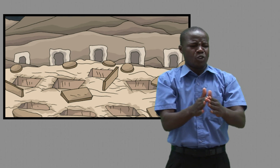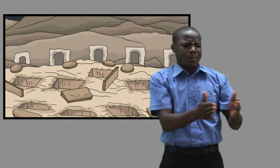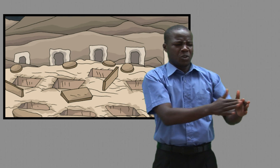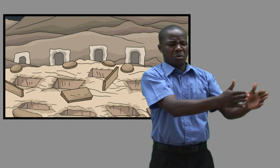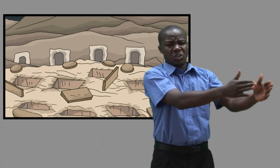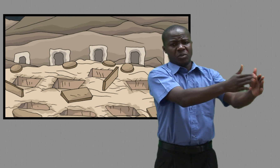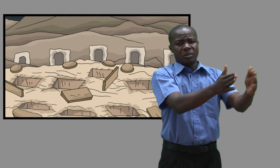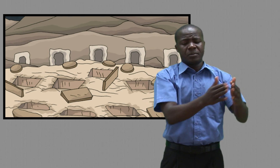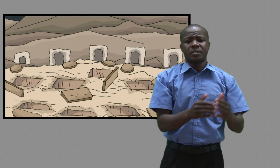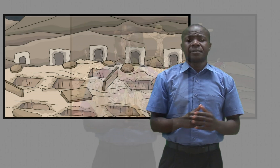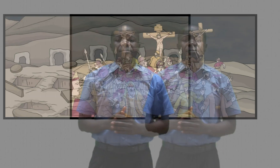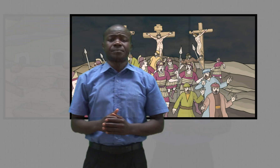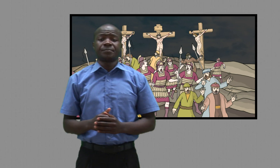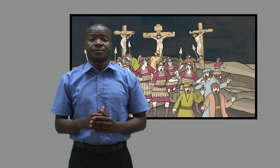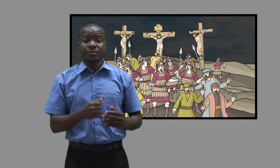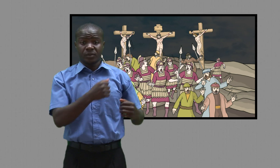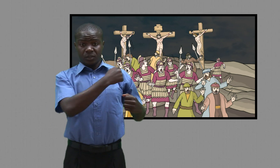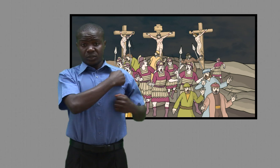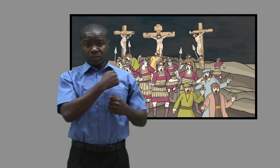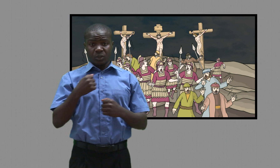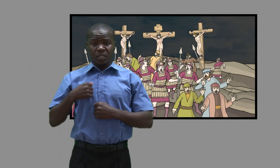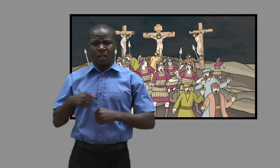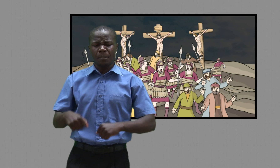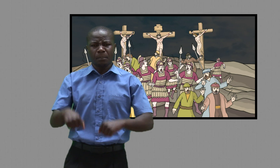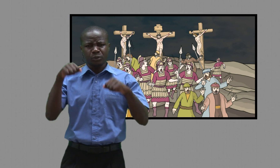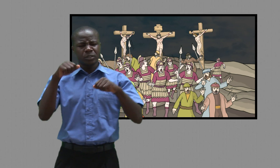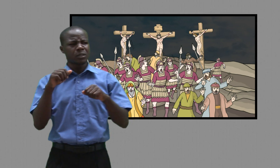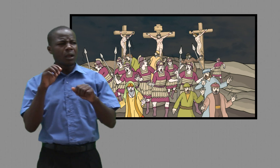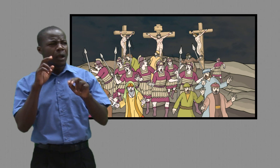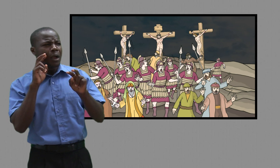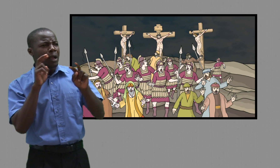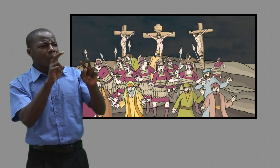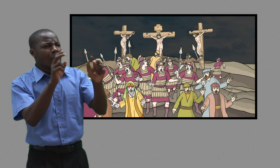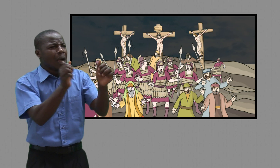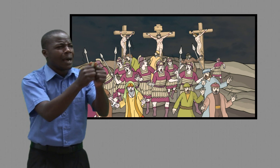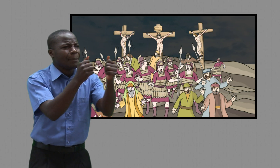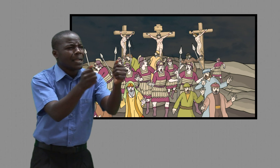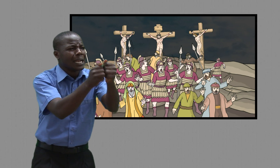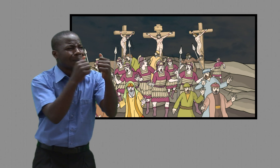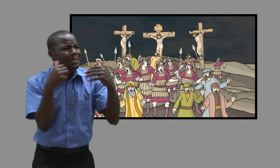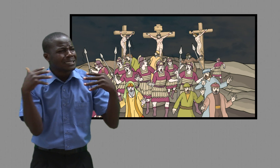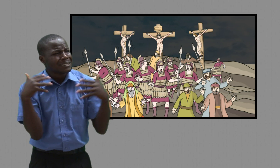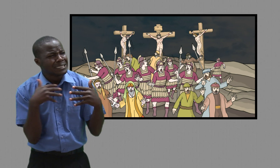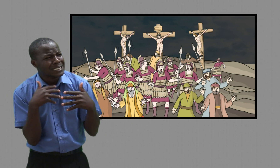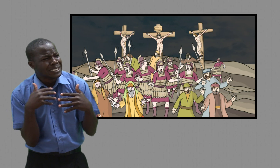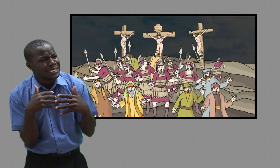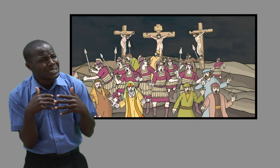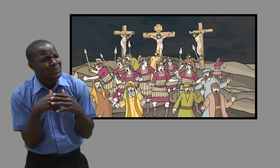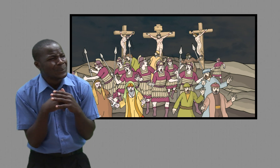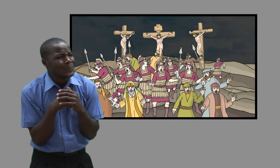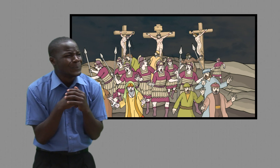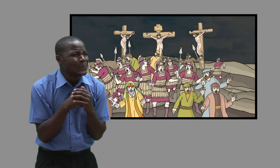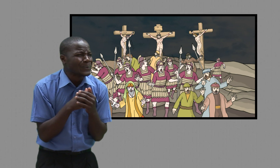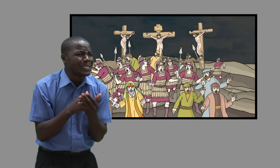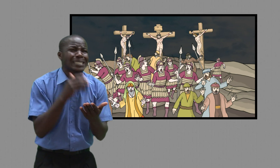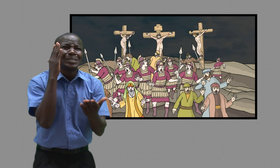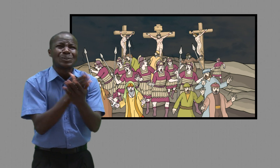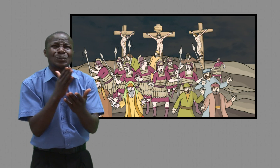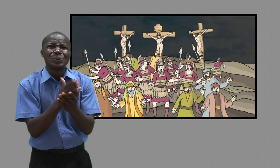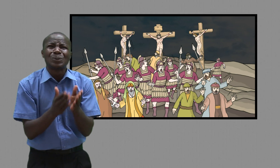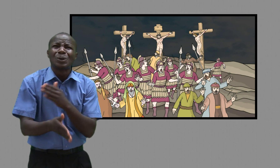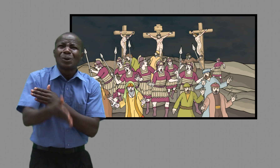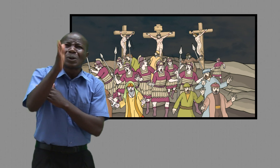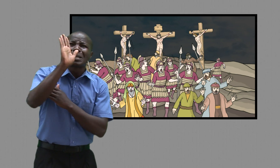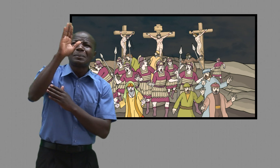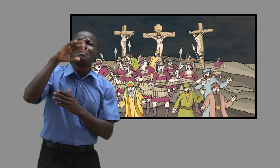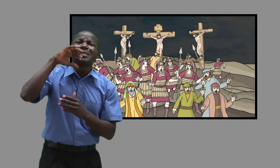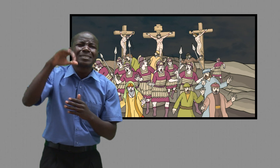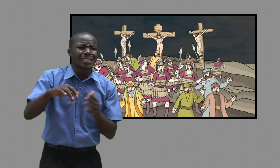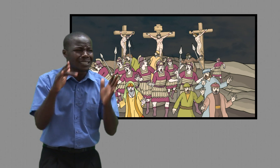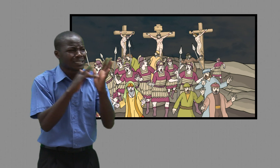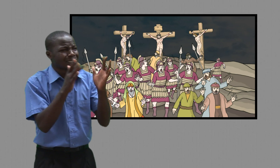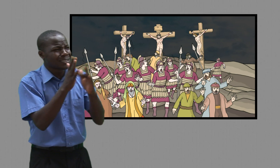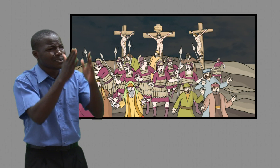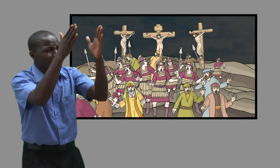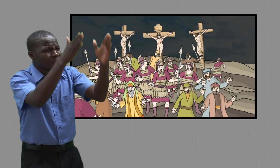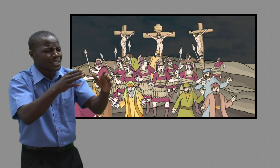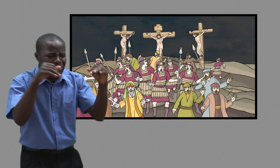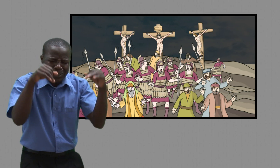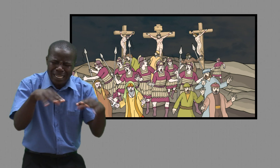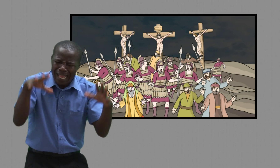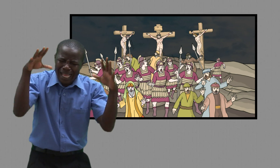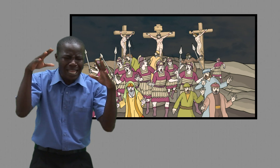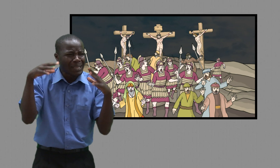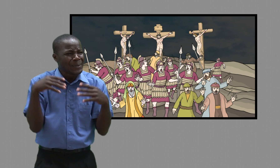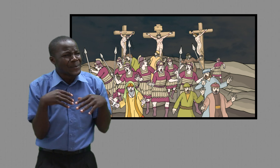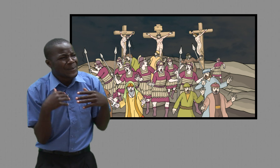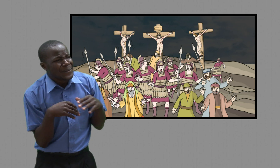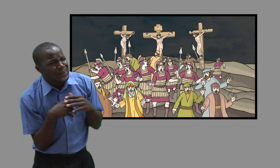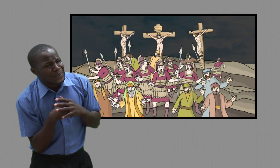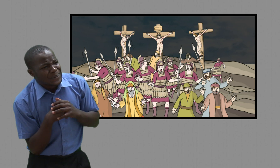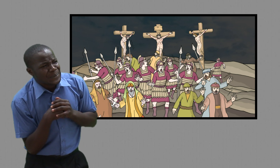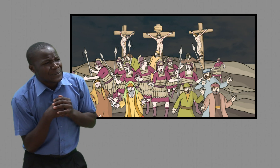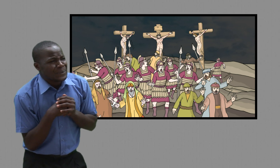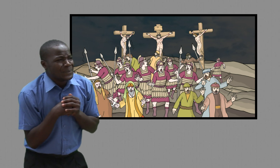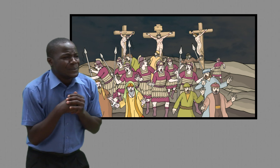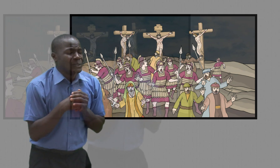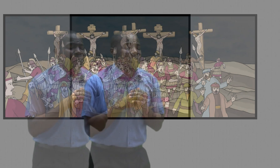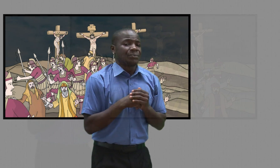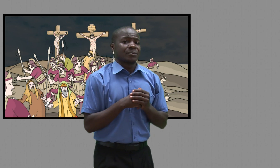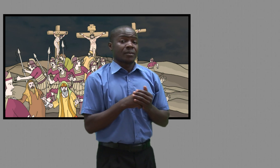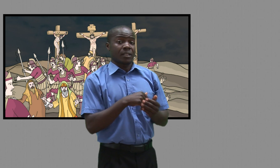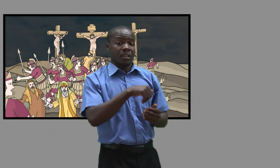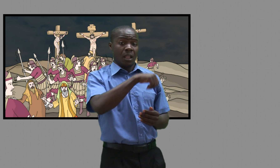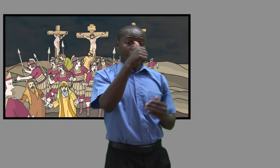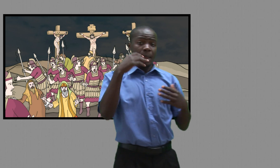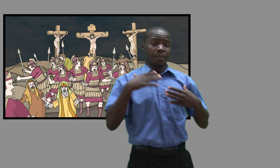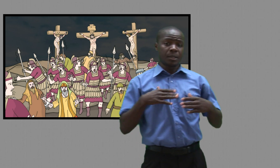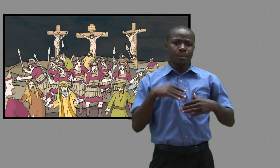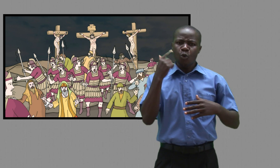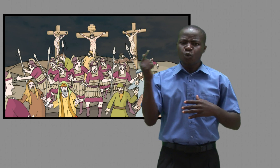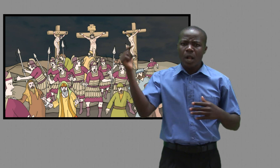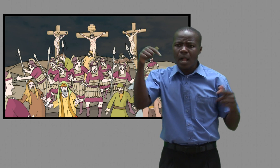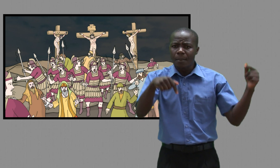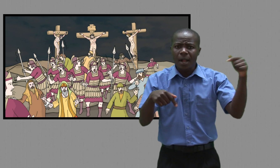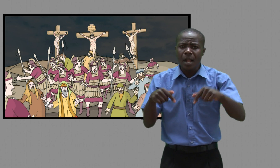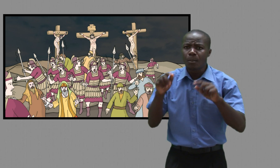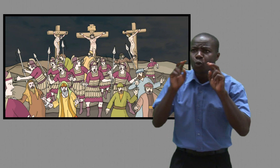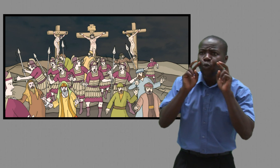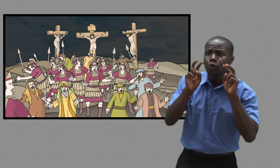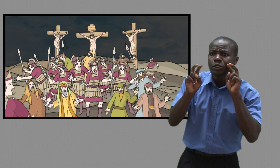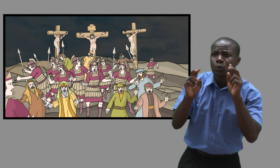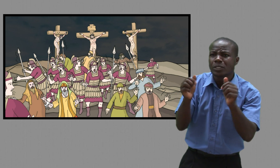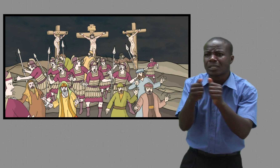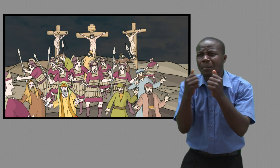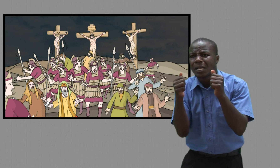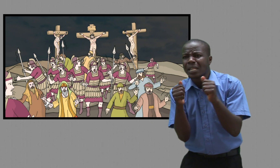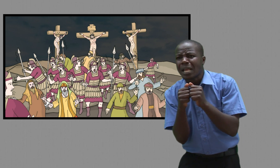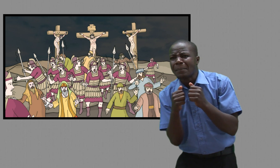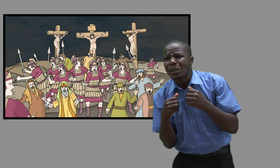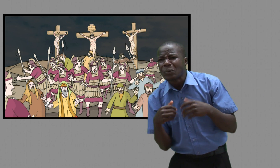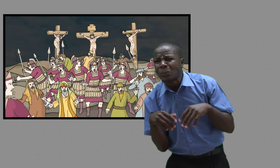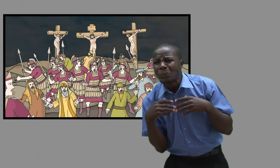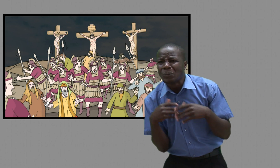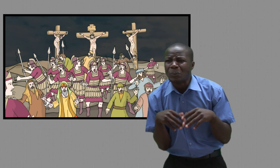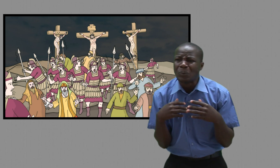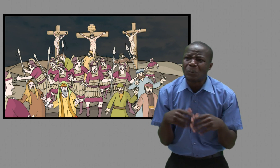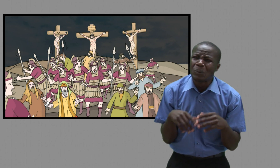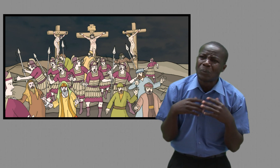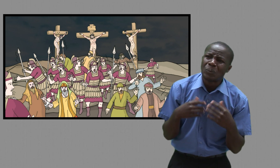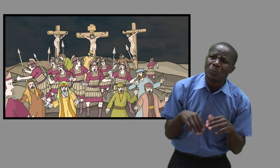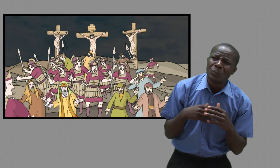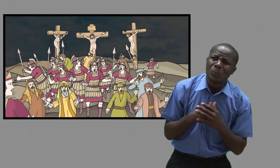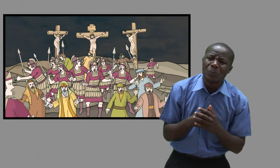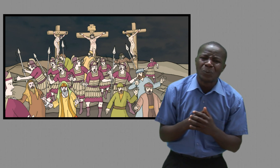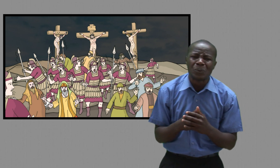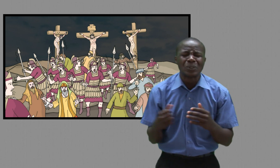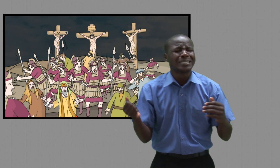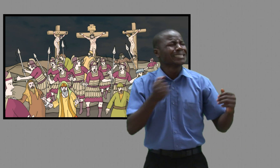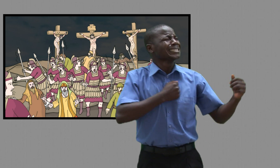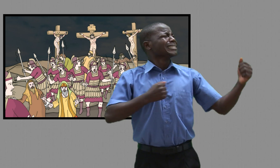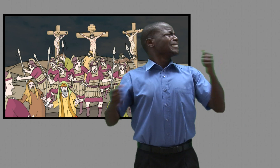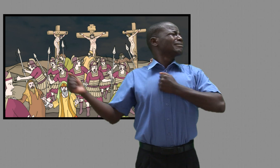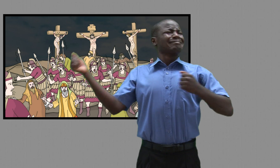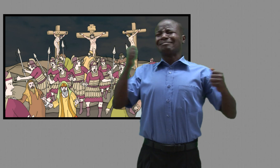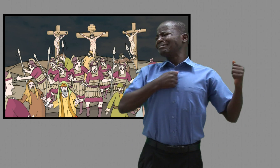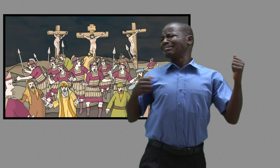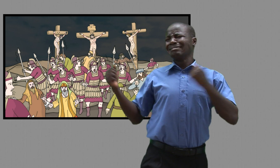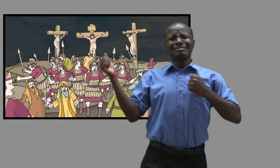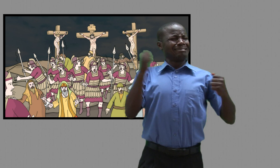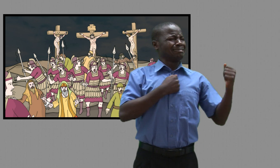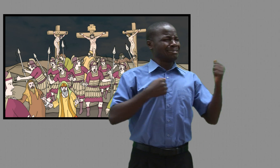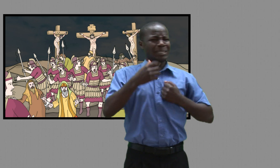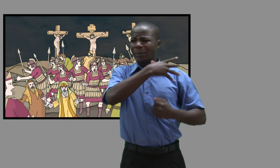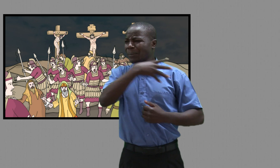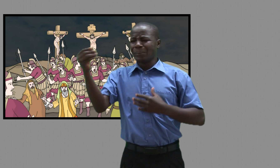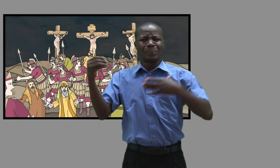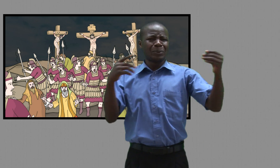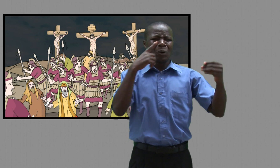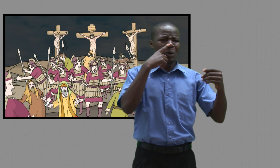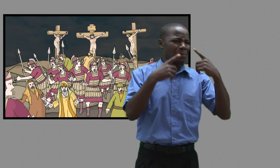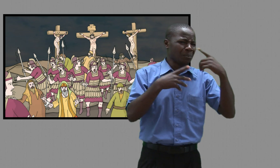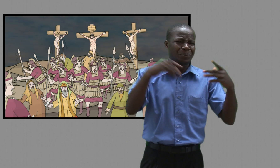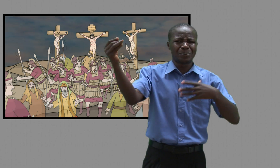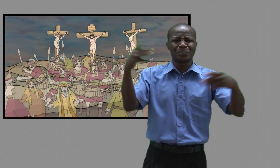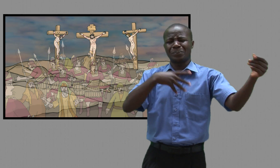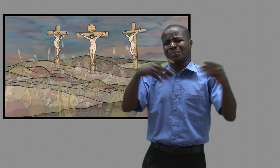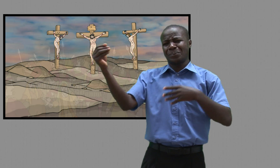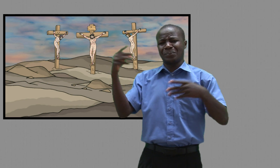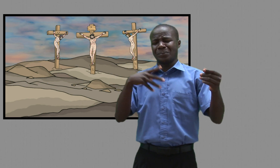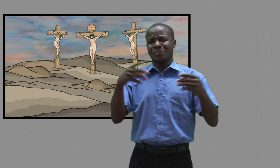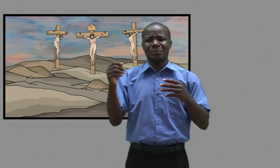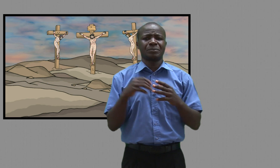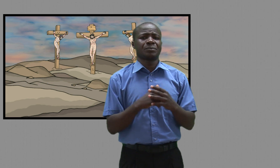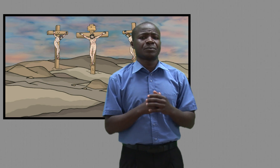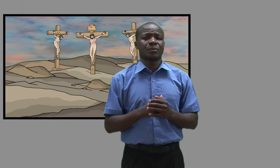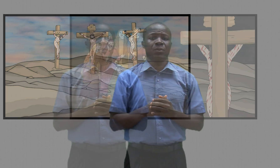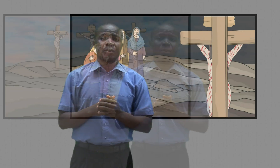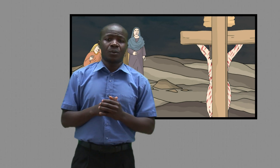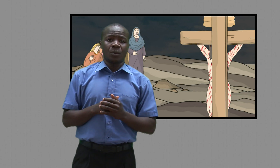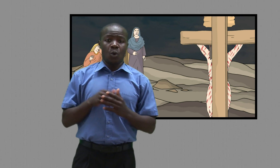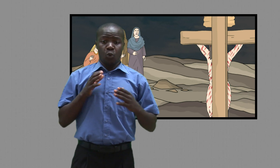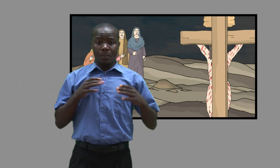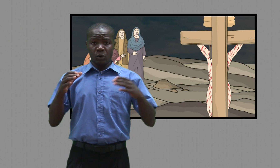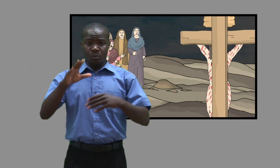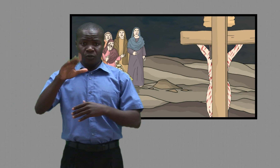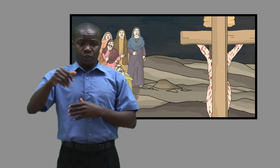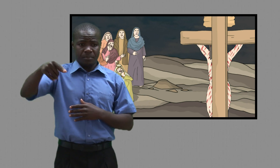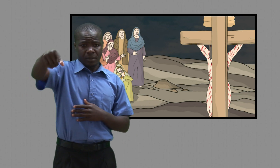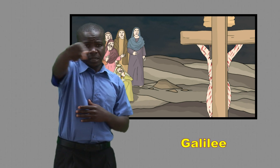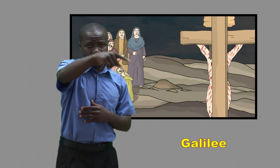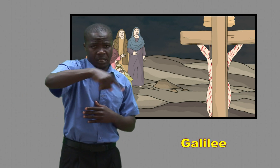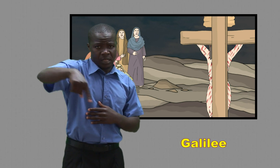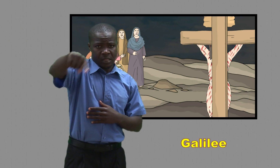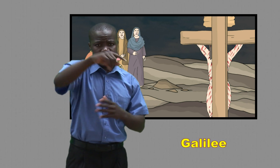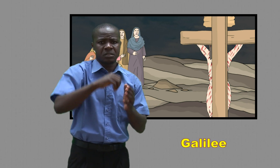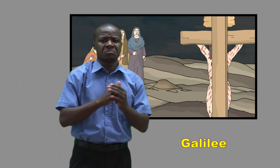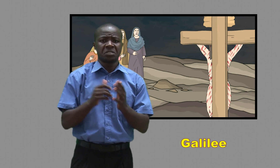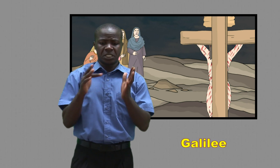When the centurion and those with him who were guarding Jesus saw the earthquake and all that had happened, they were terrified and said, “Truly this was the Son of God.”